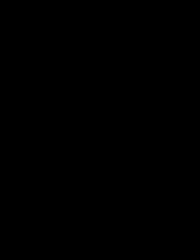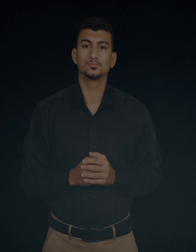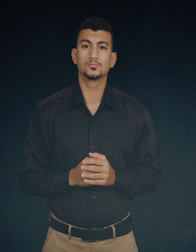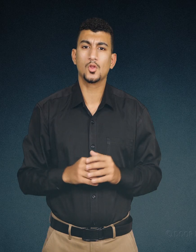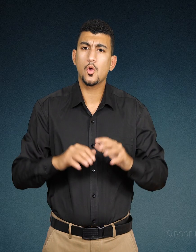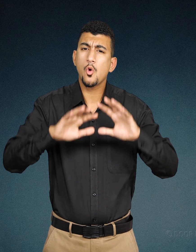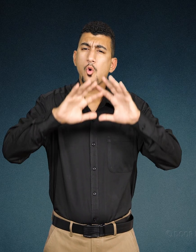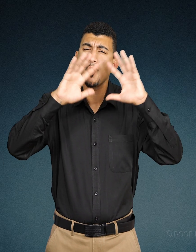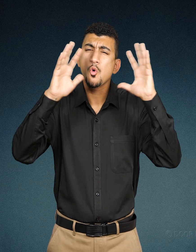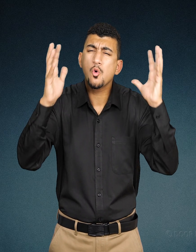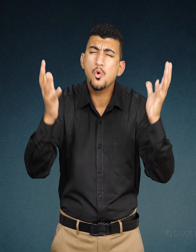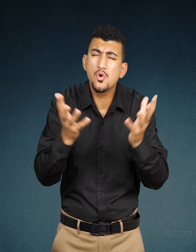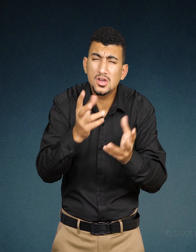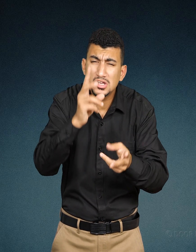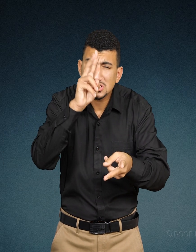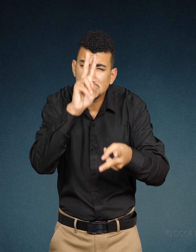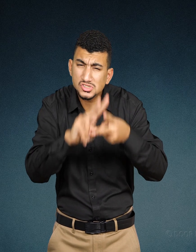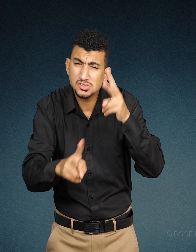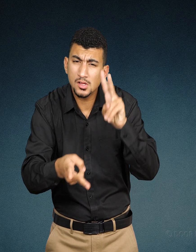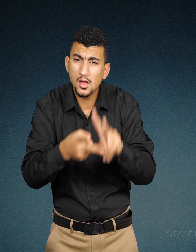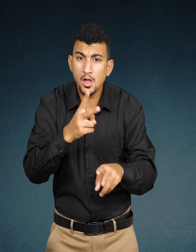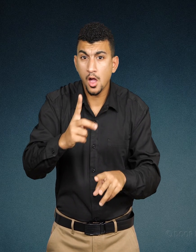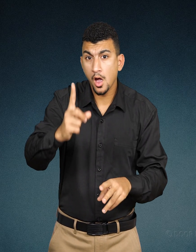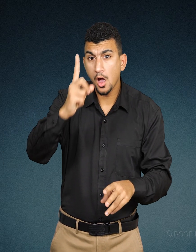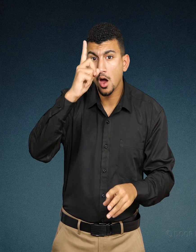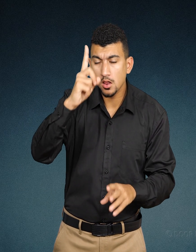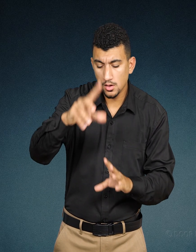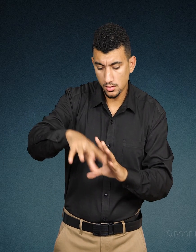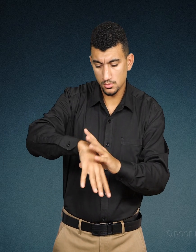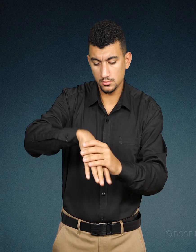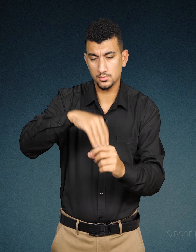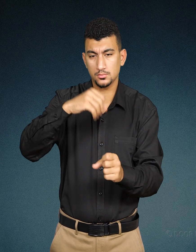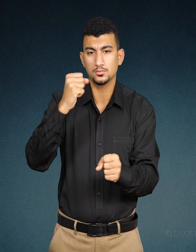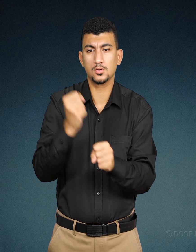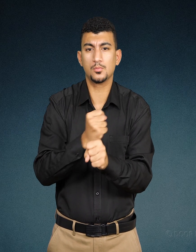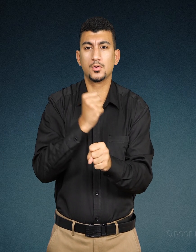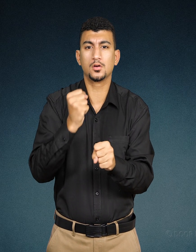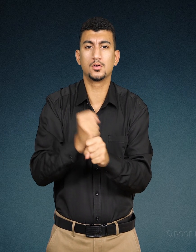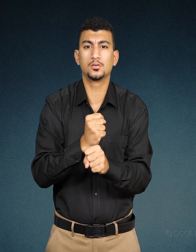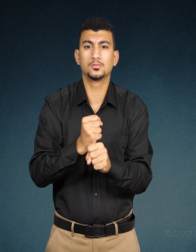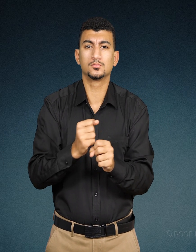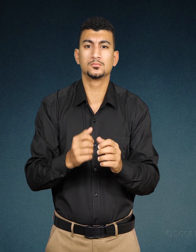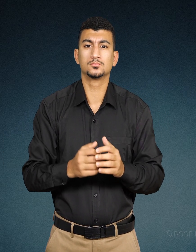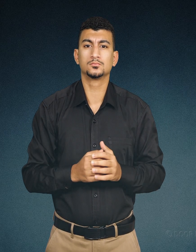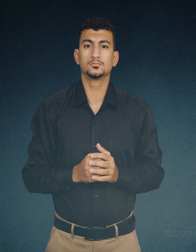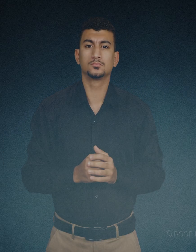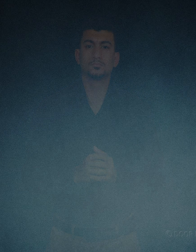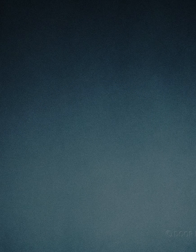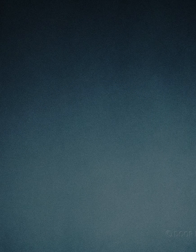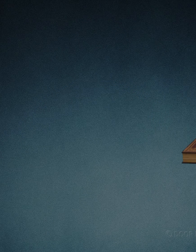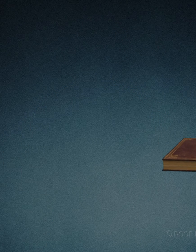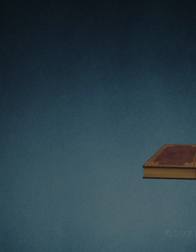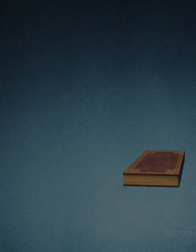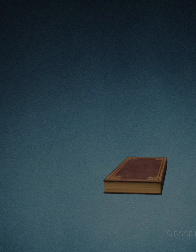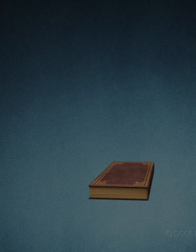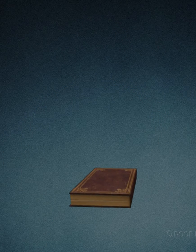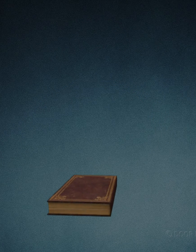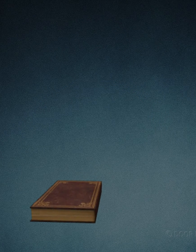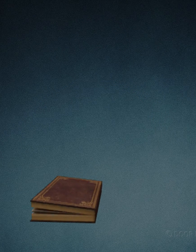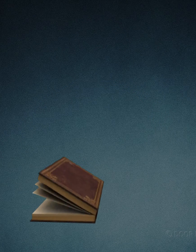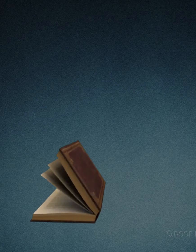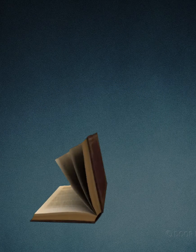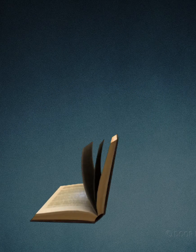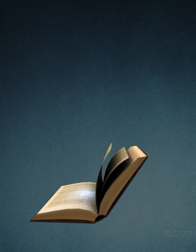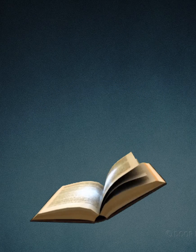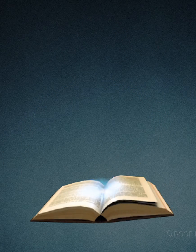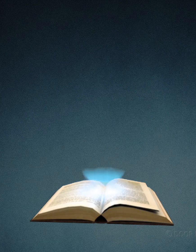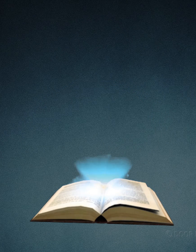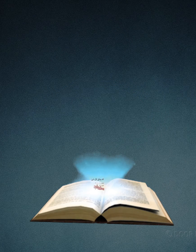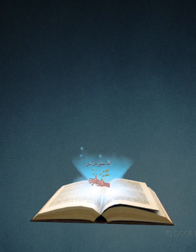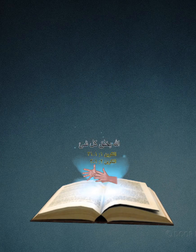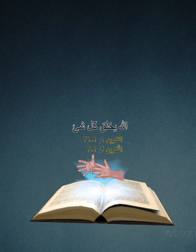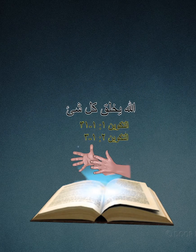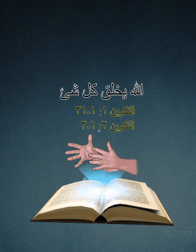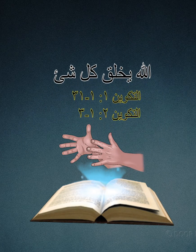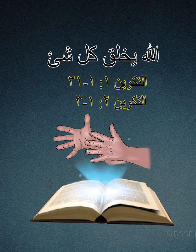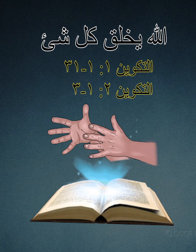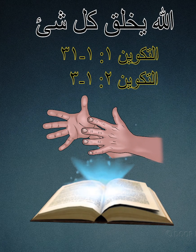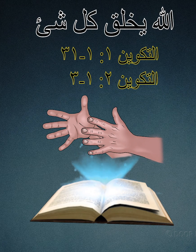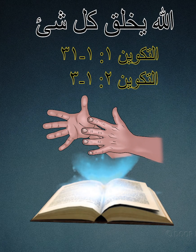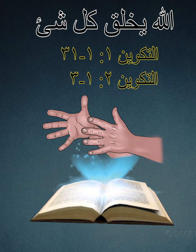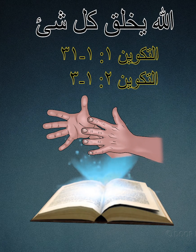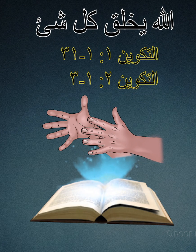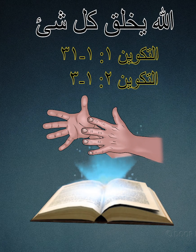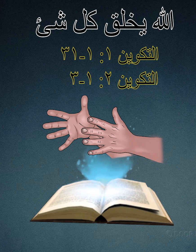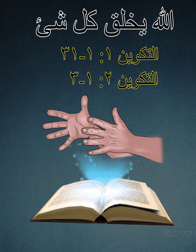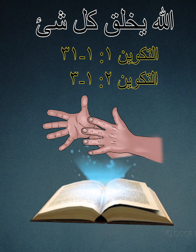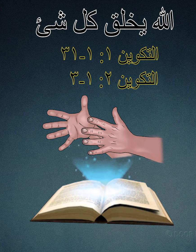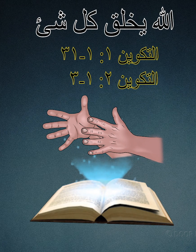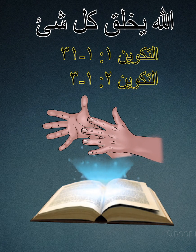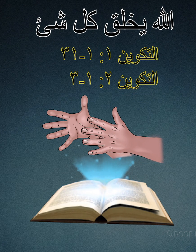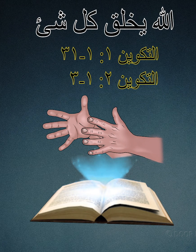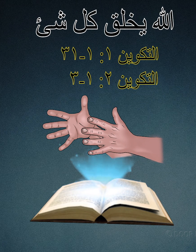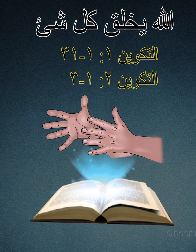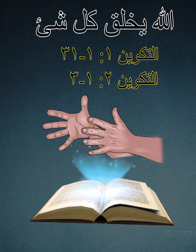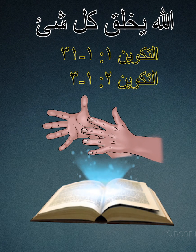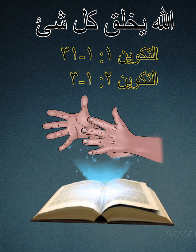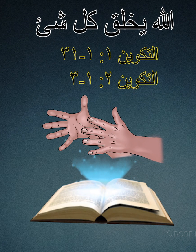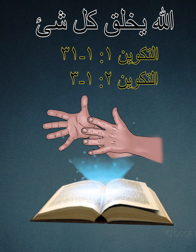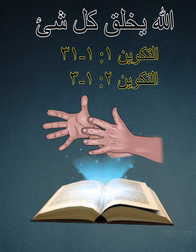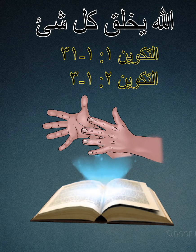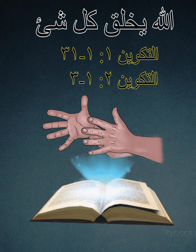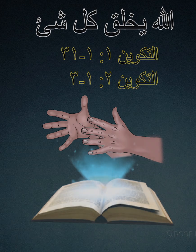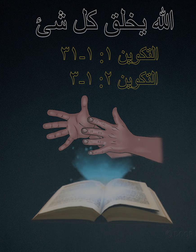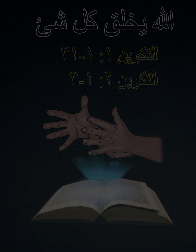God creates everything